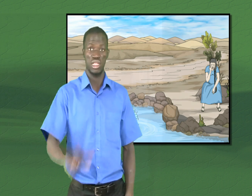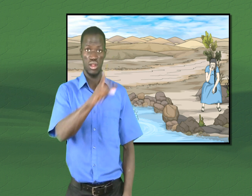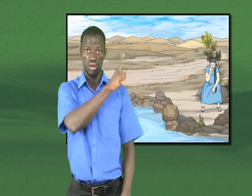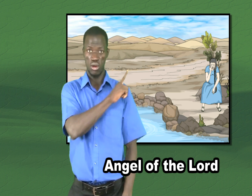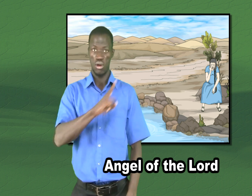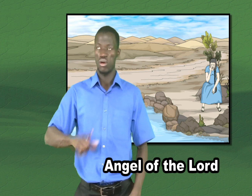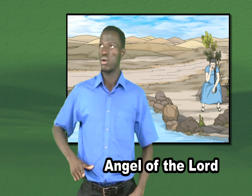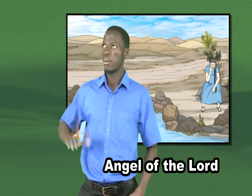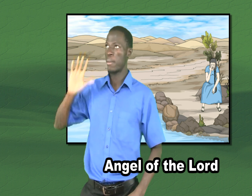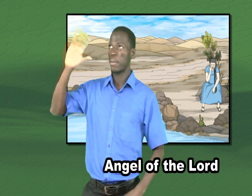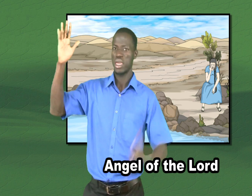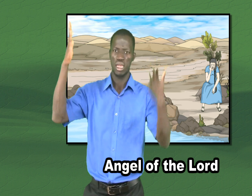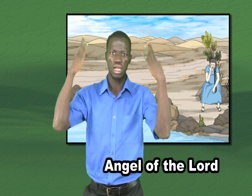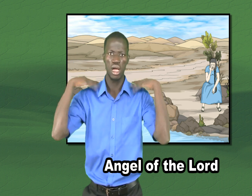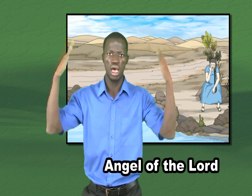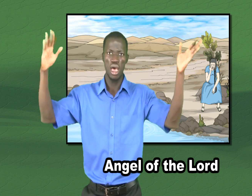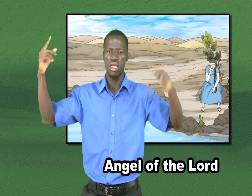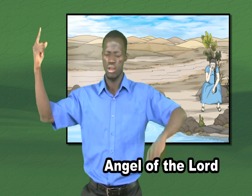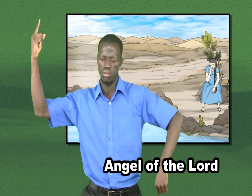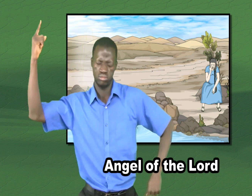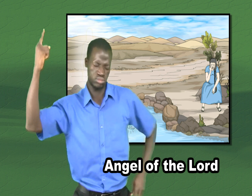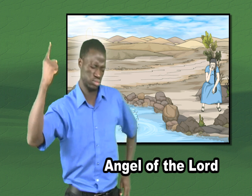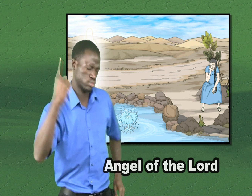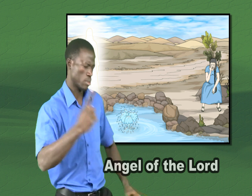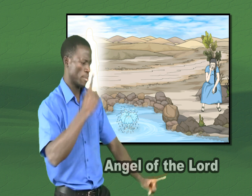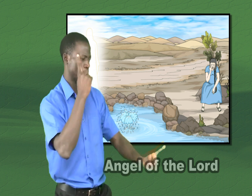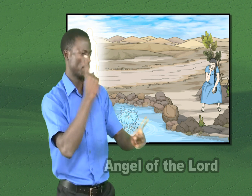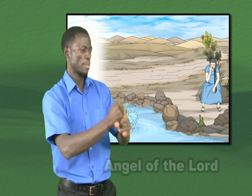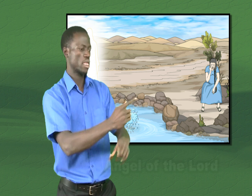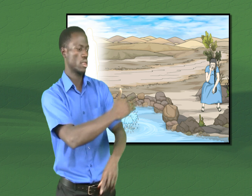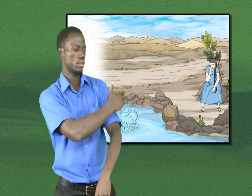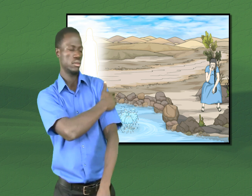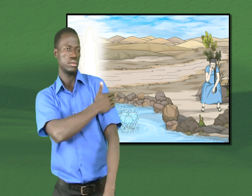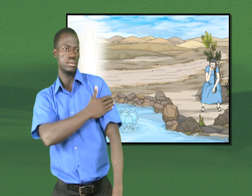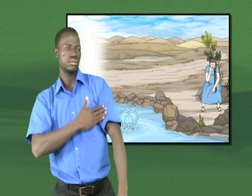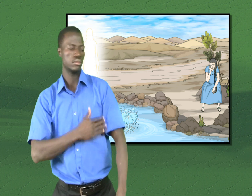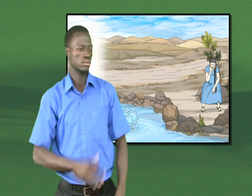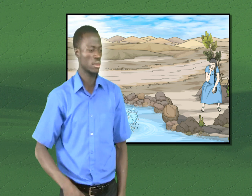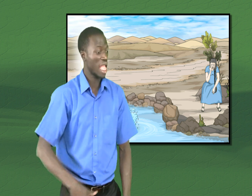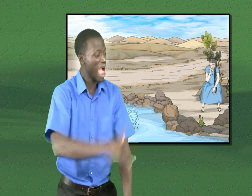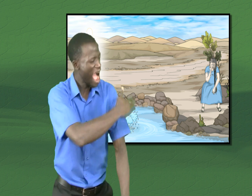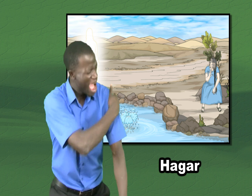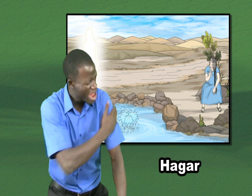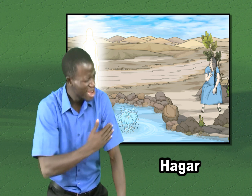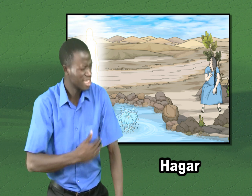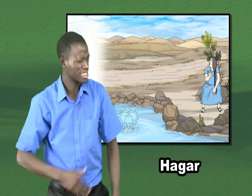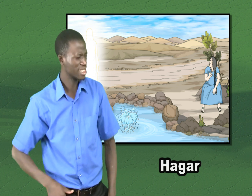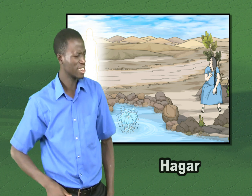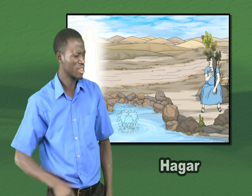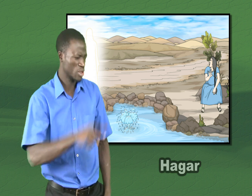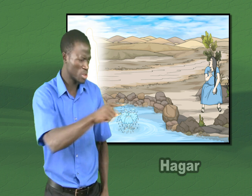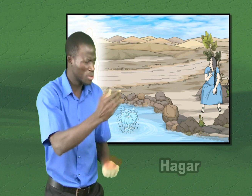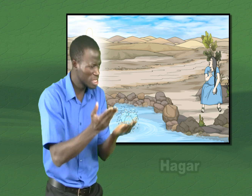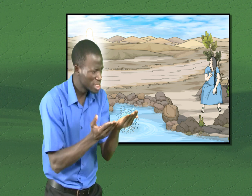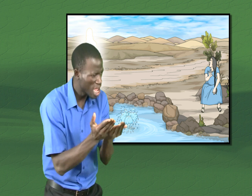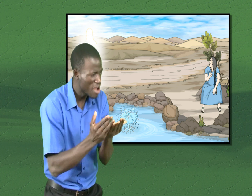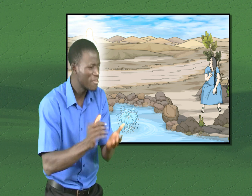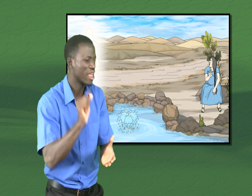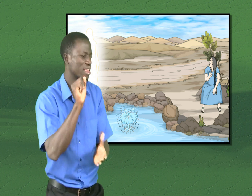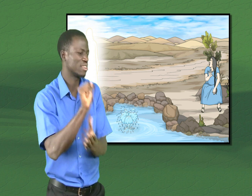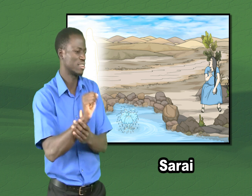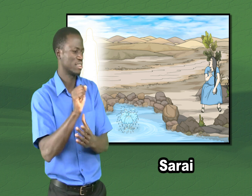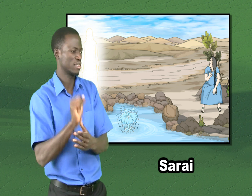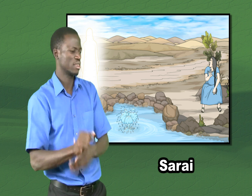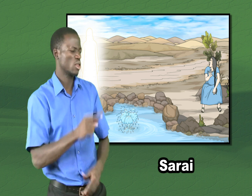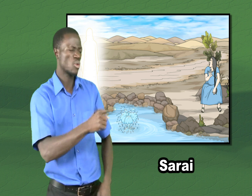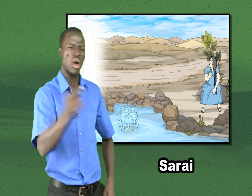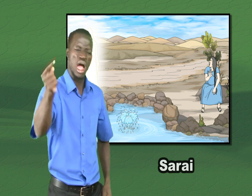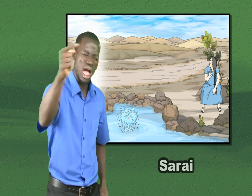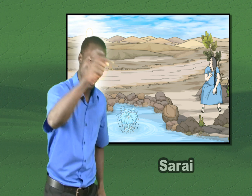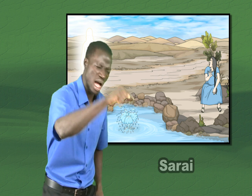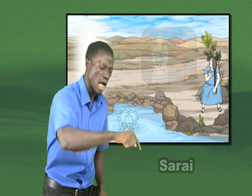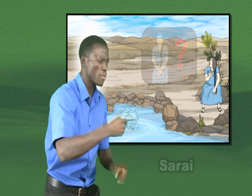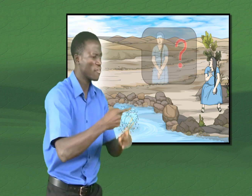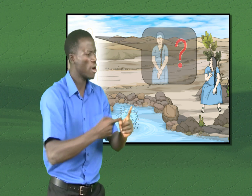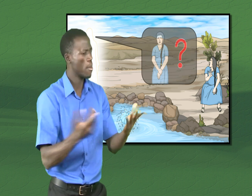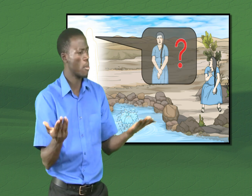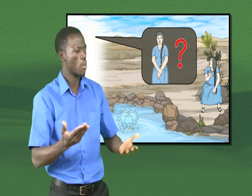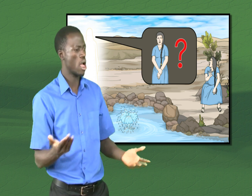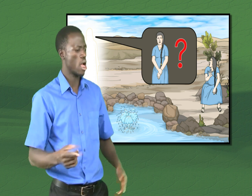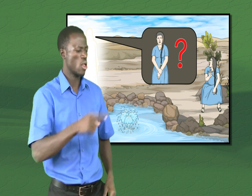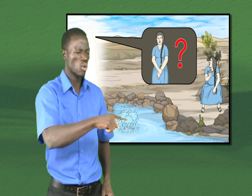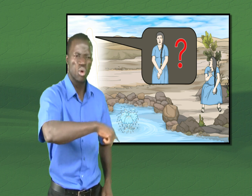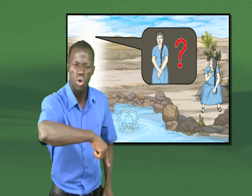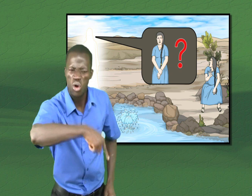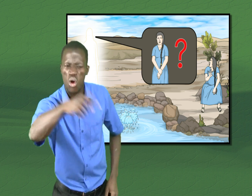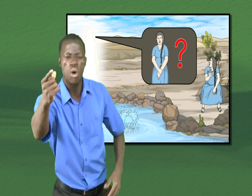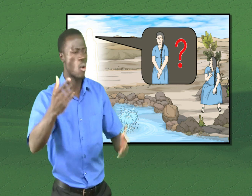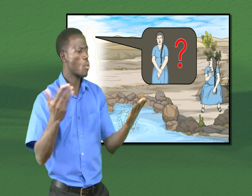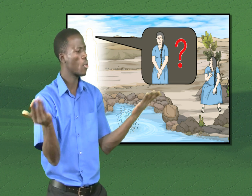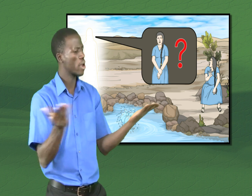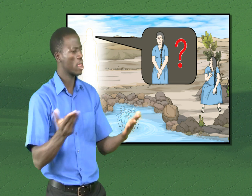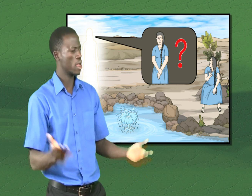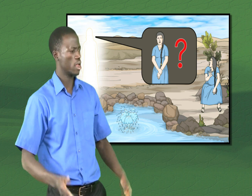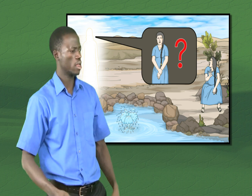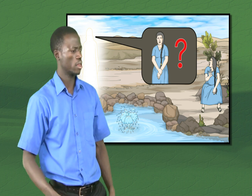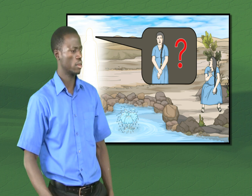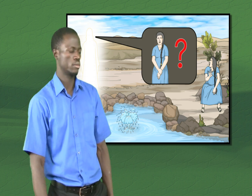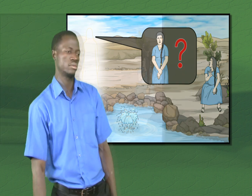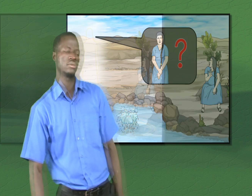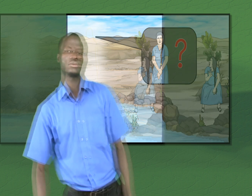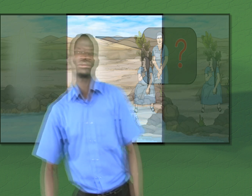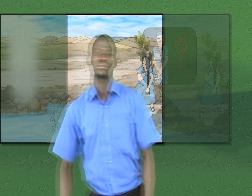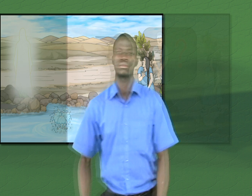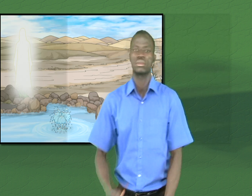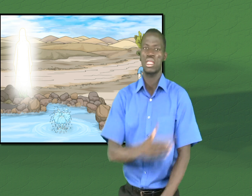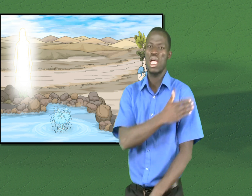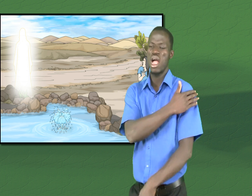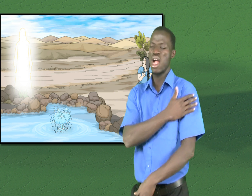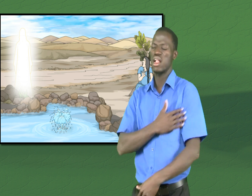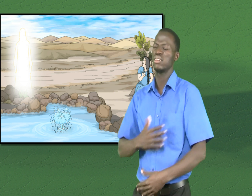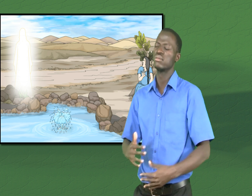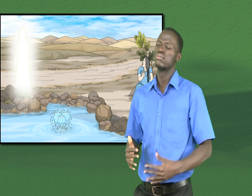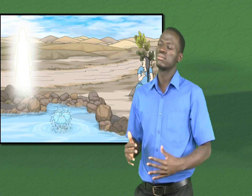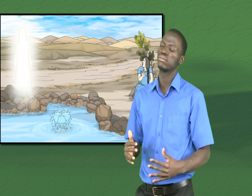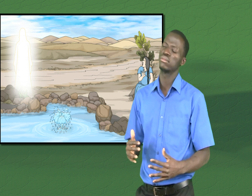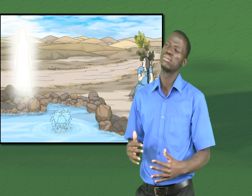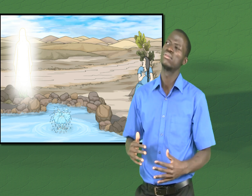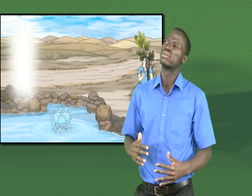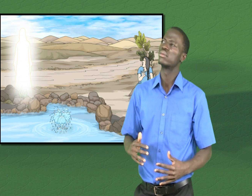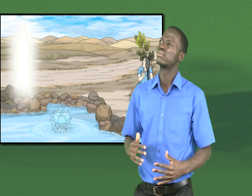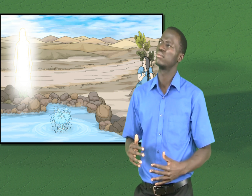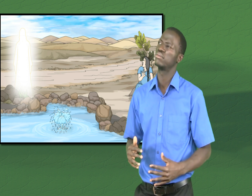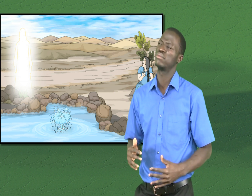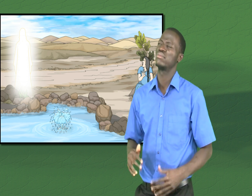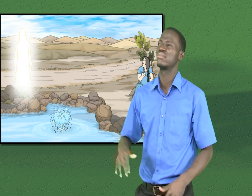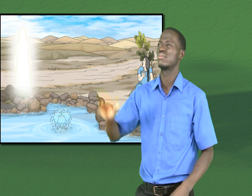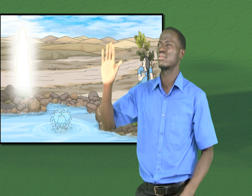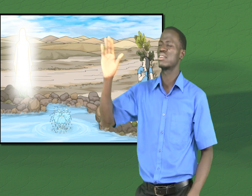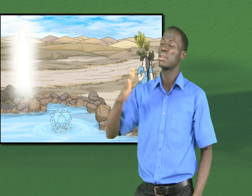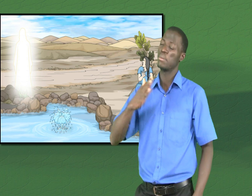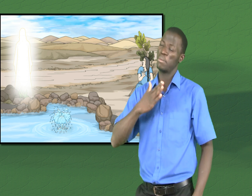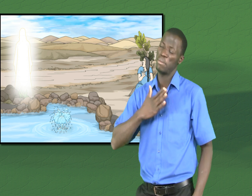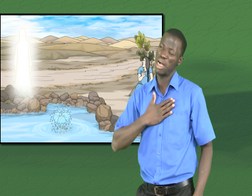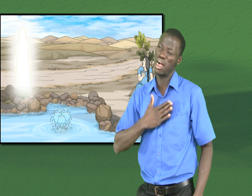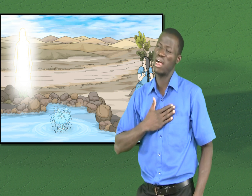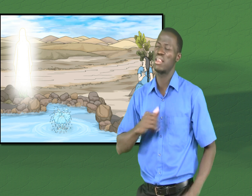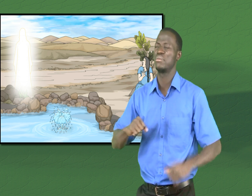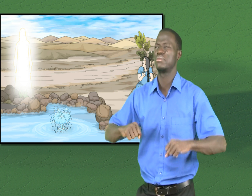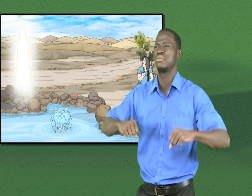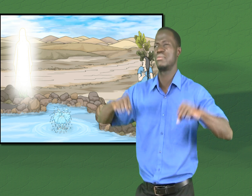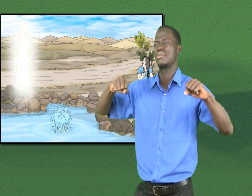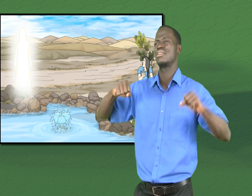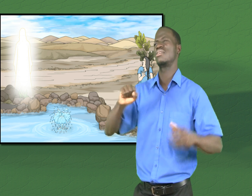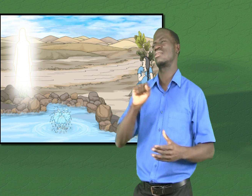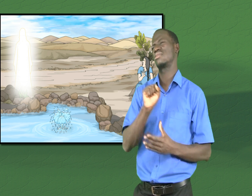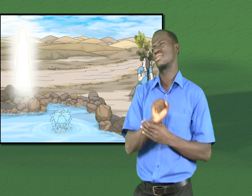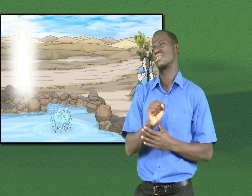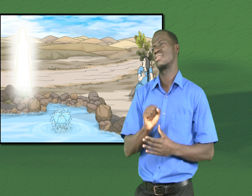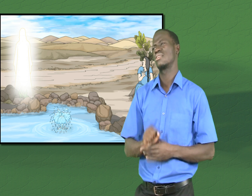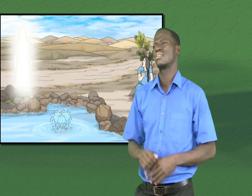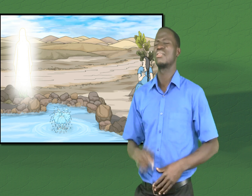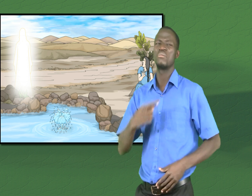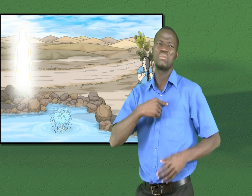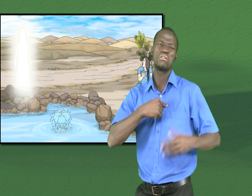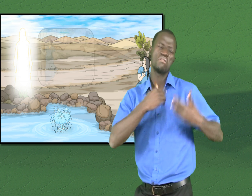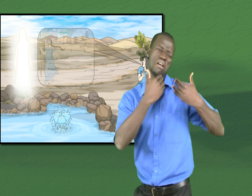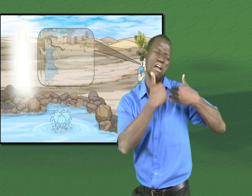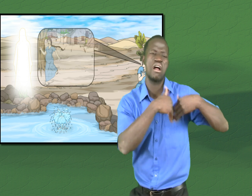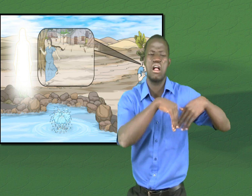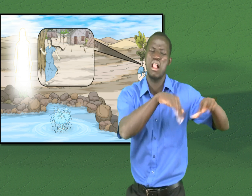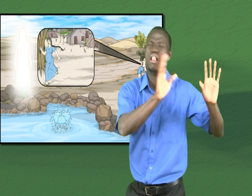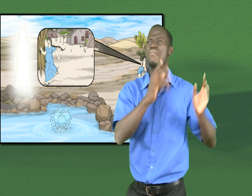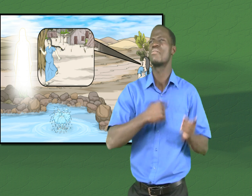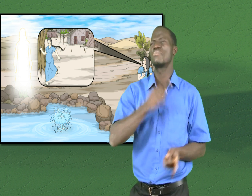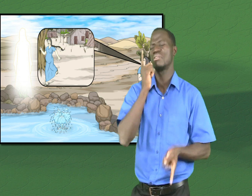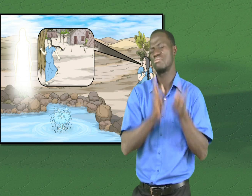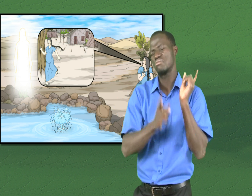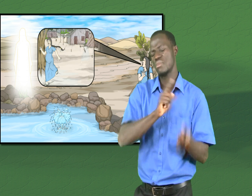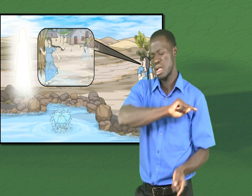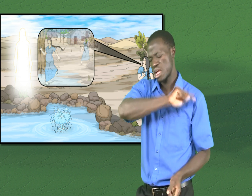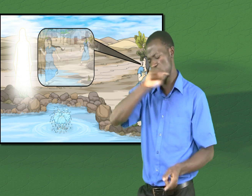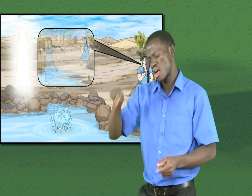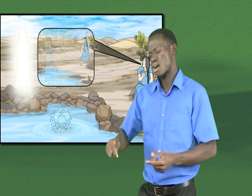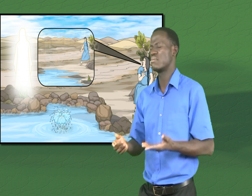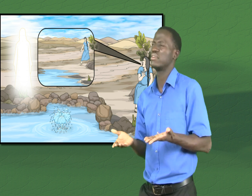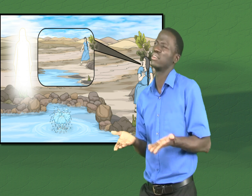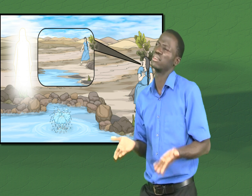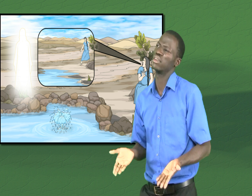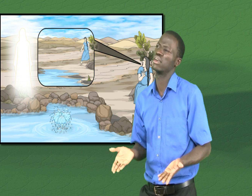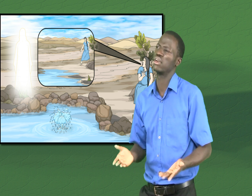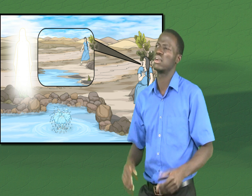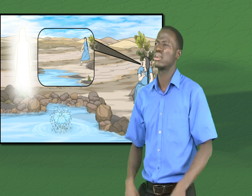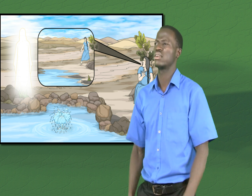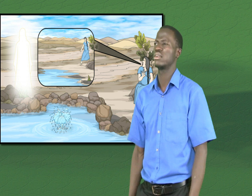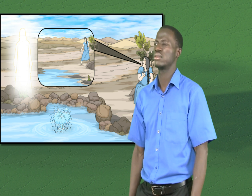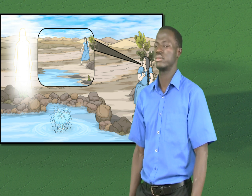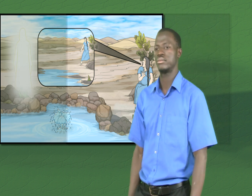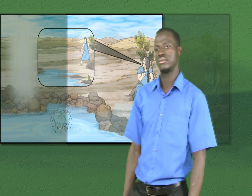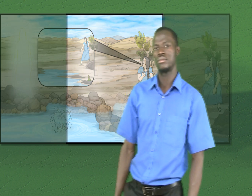“Hagar, servant of Sarai,” he said, “where have you come from, and where are you going?”